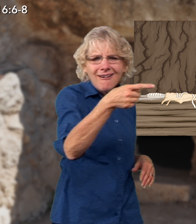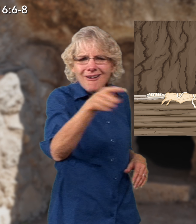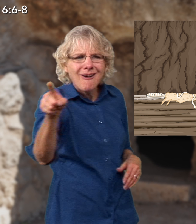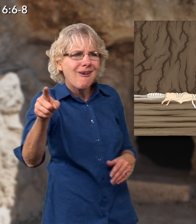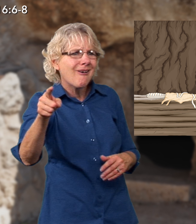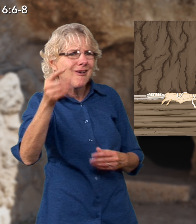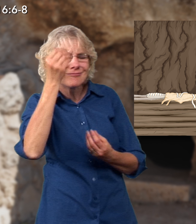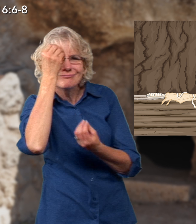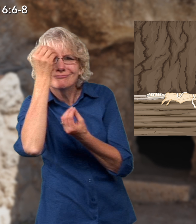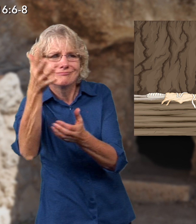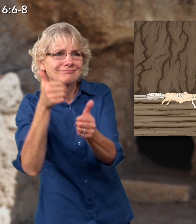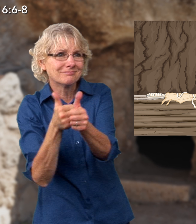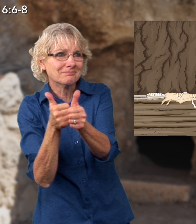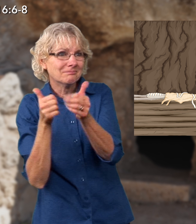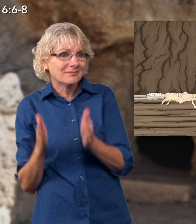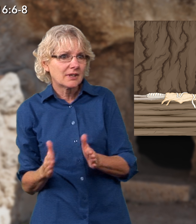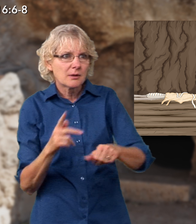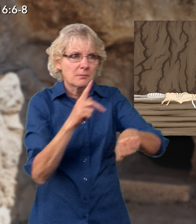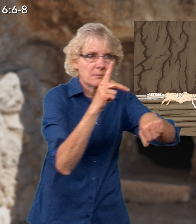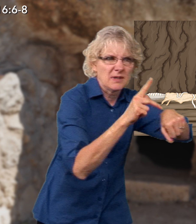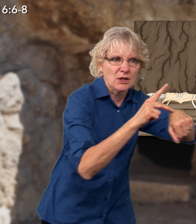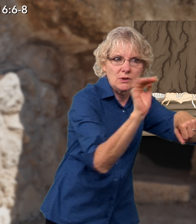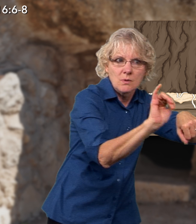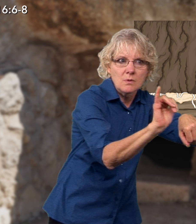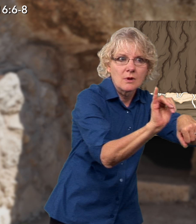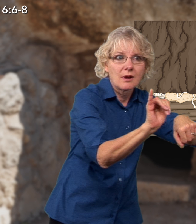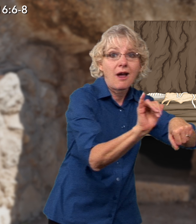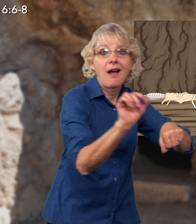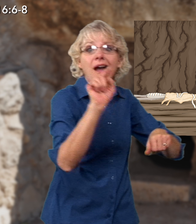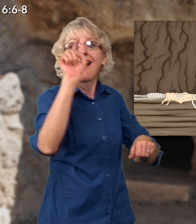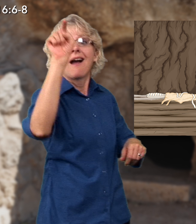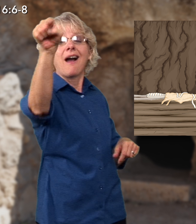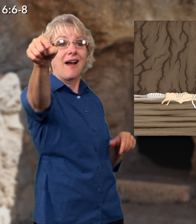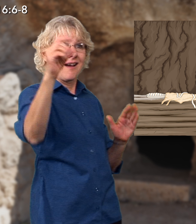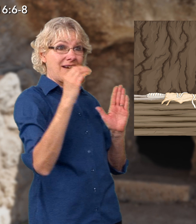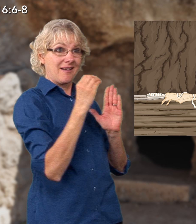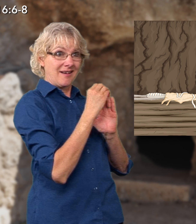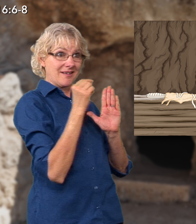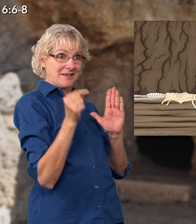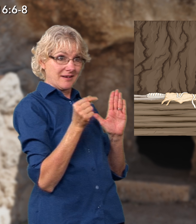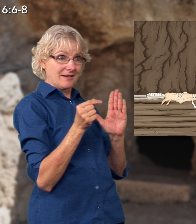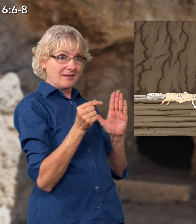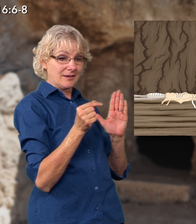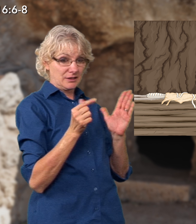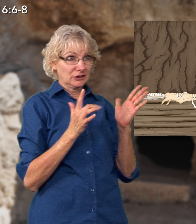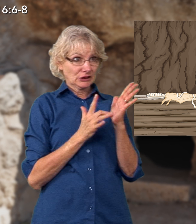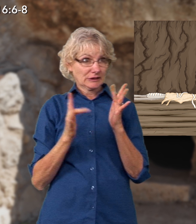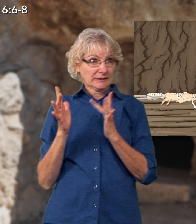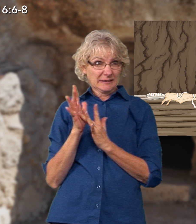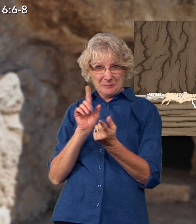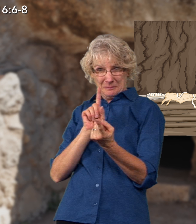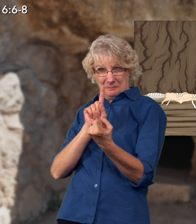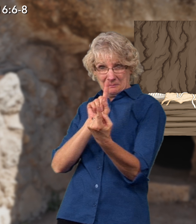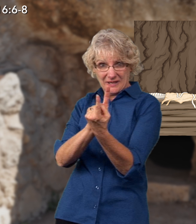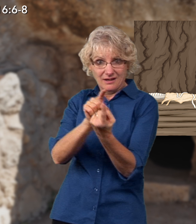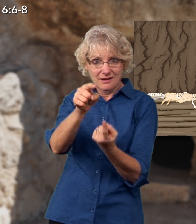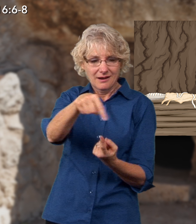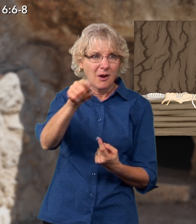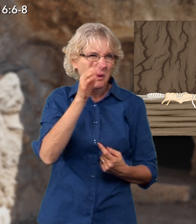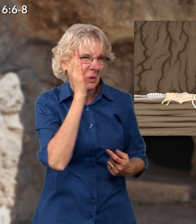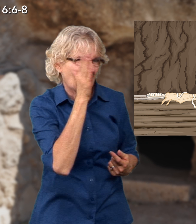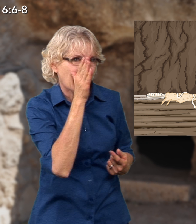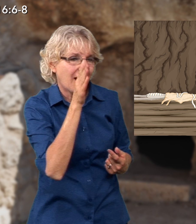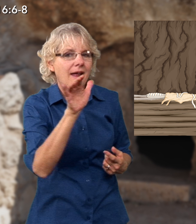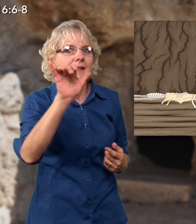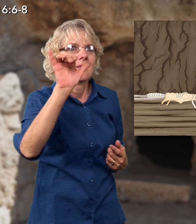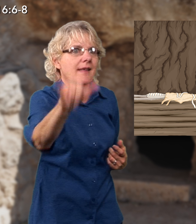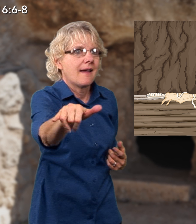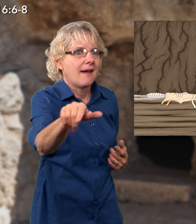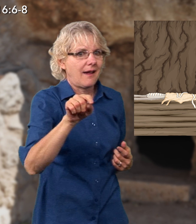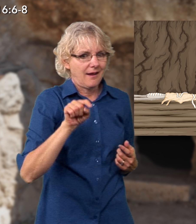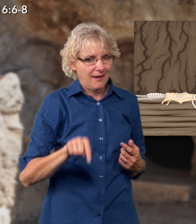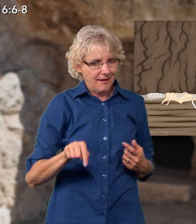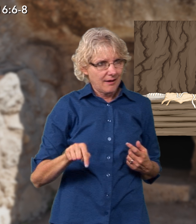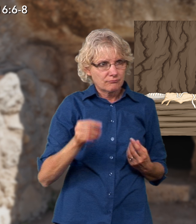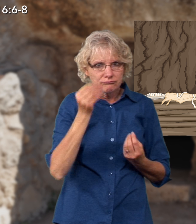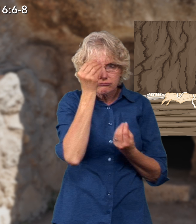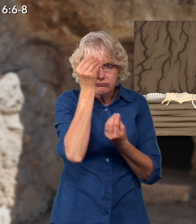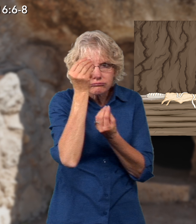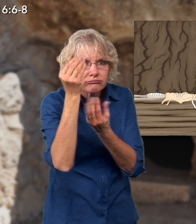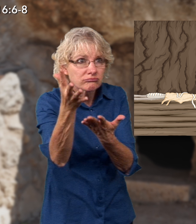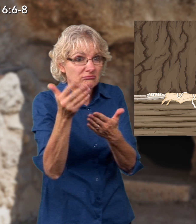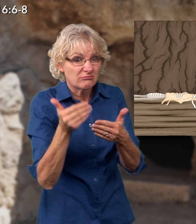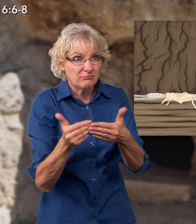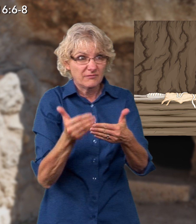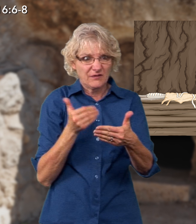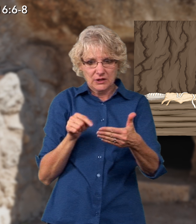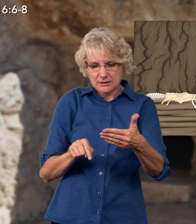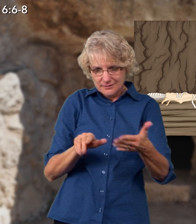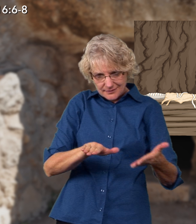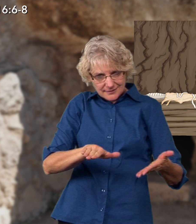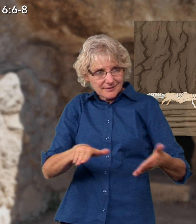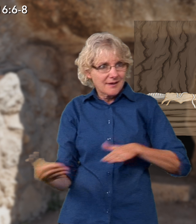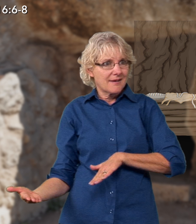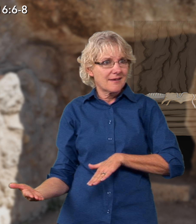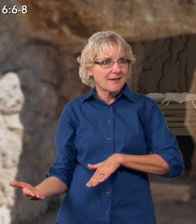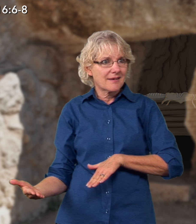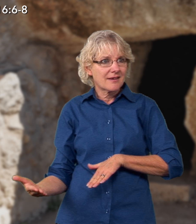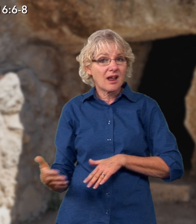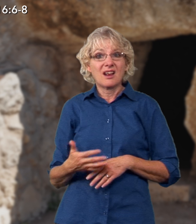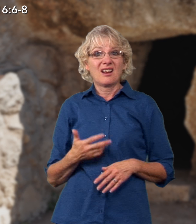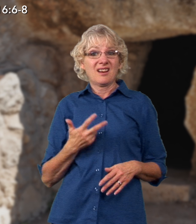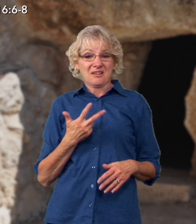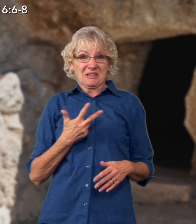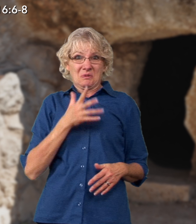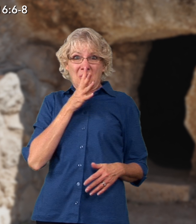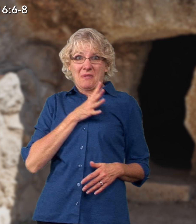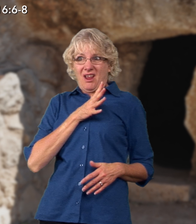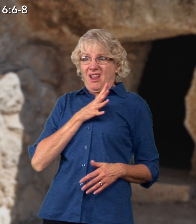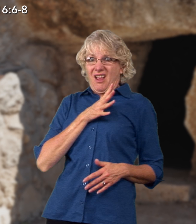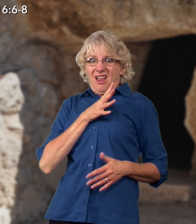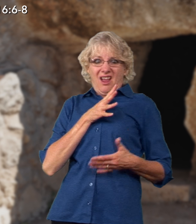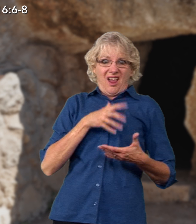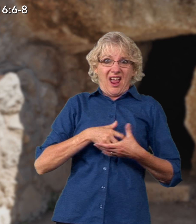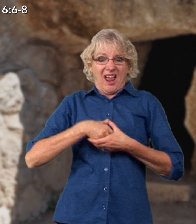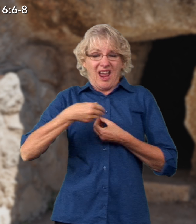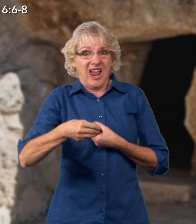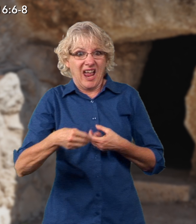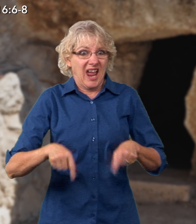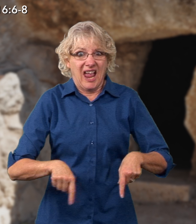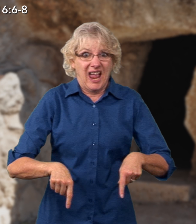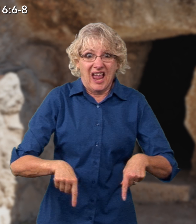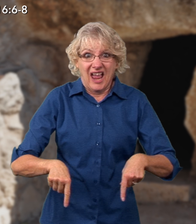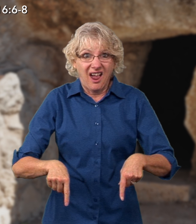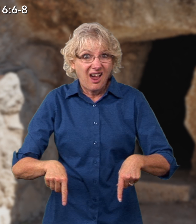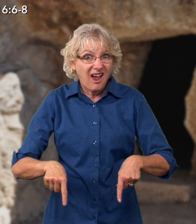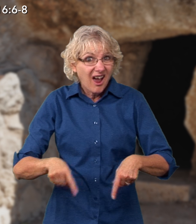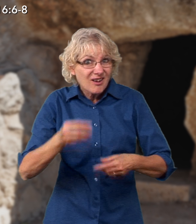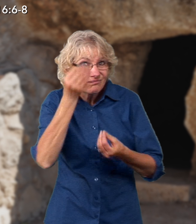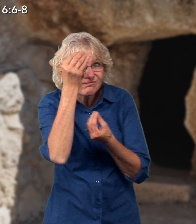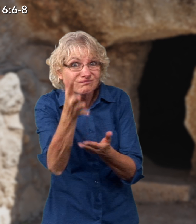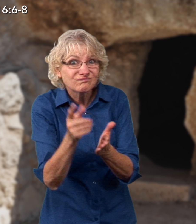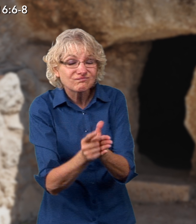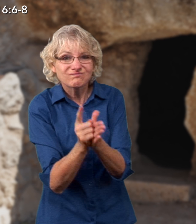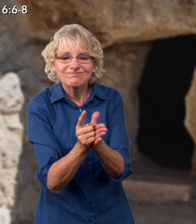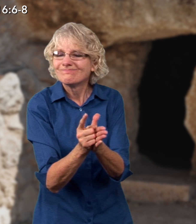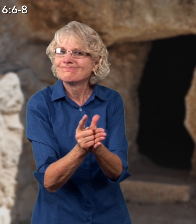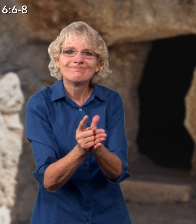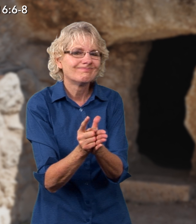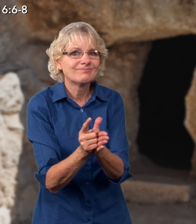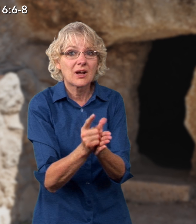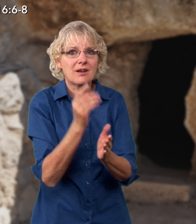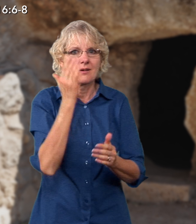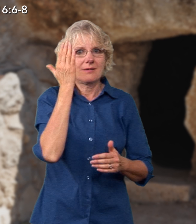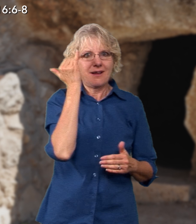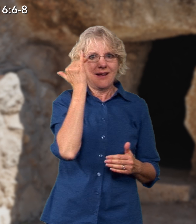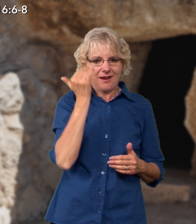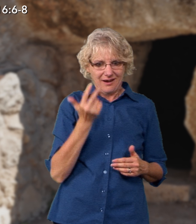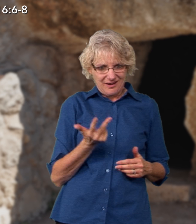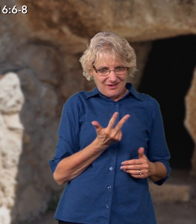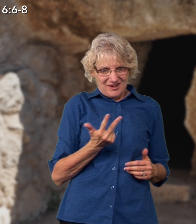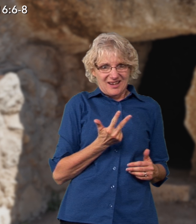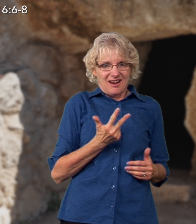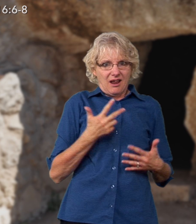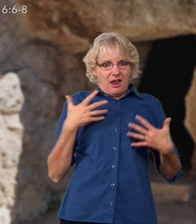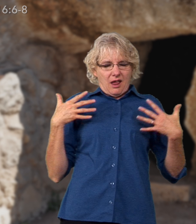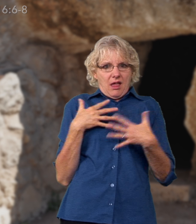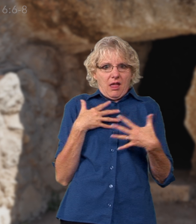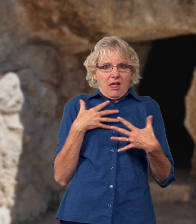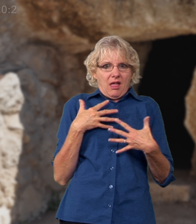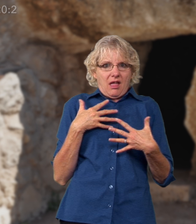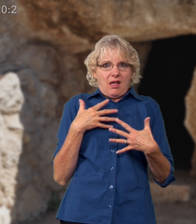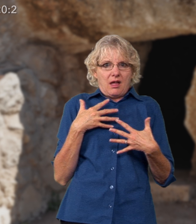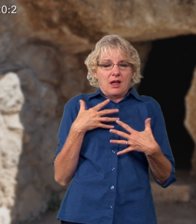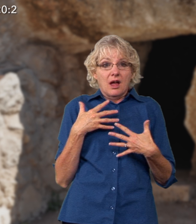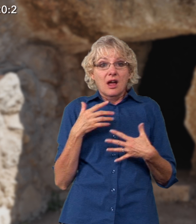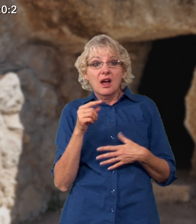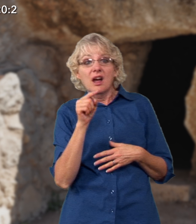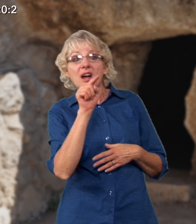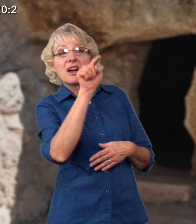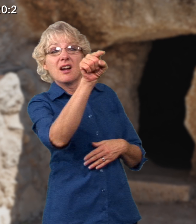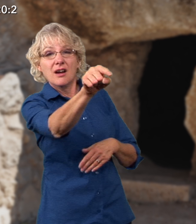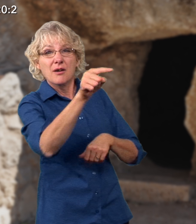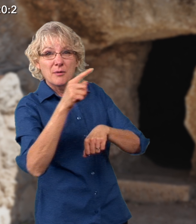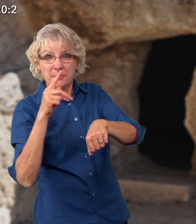But go, tell His disciples and Peter, ‘He is going ahead of you into Galilee. There you will see Him, just as He told you.’” So the women left the tomb and ran away, trembling and bewildered. And in their fear they did not say a word to anyone.